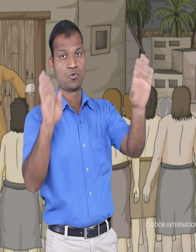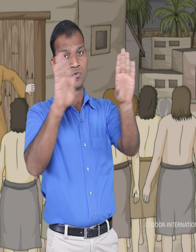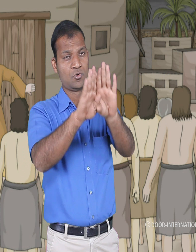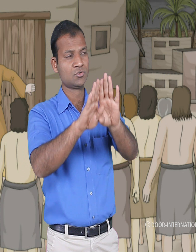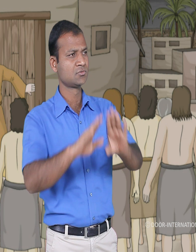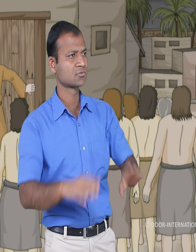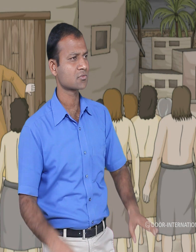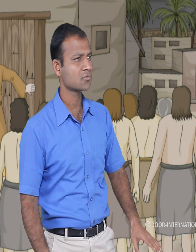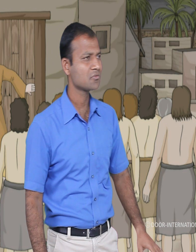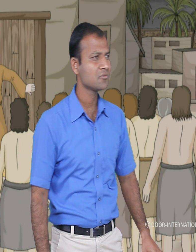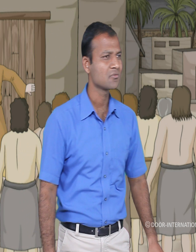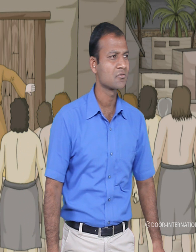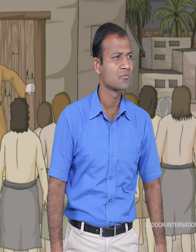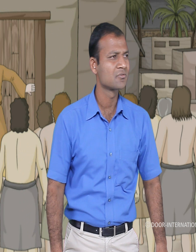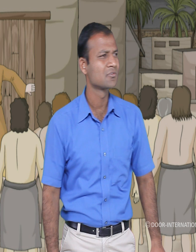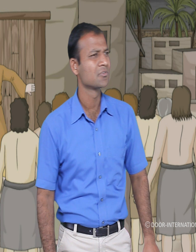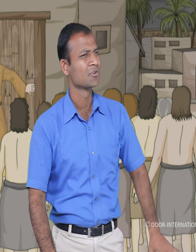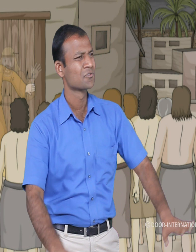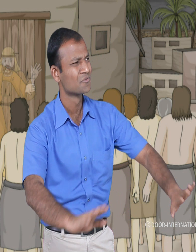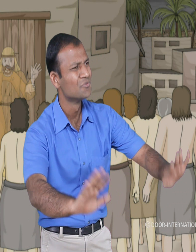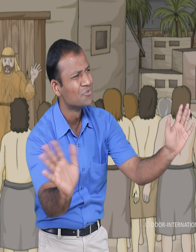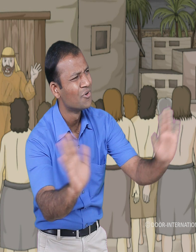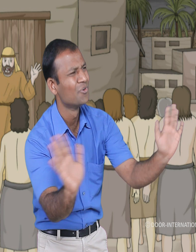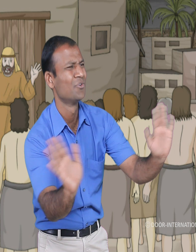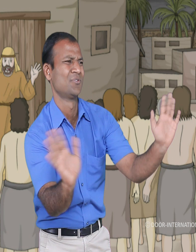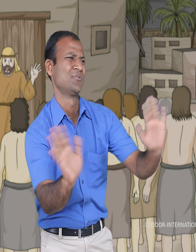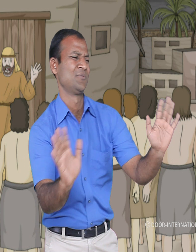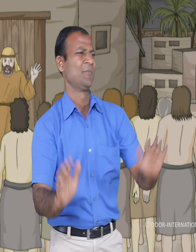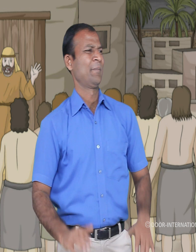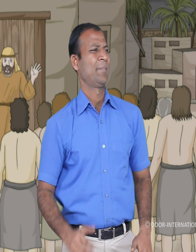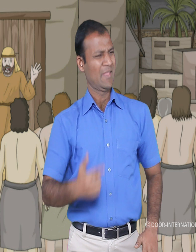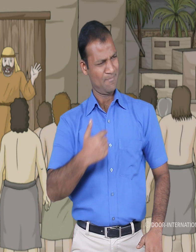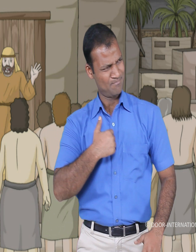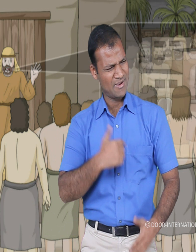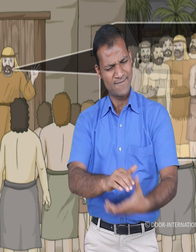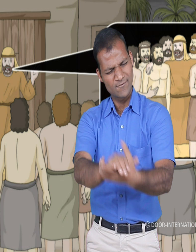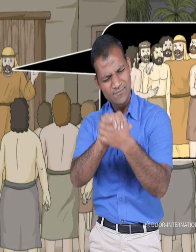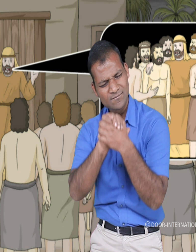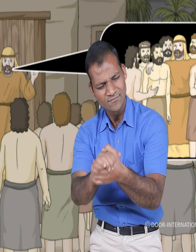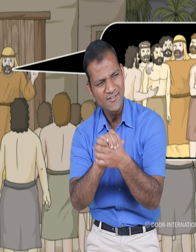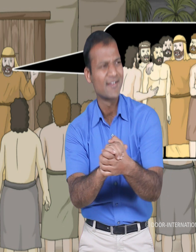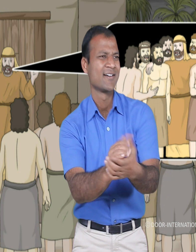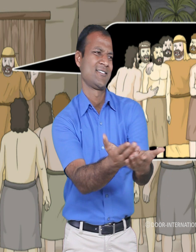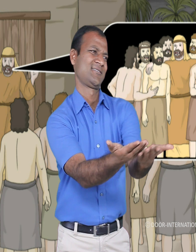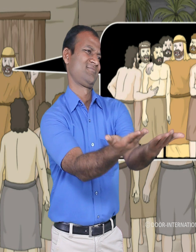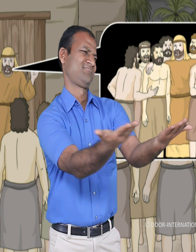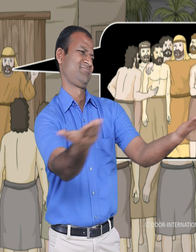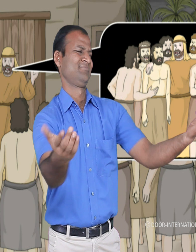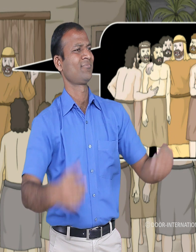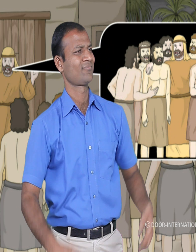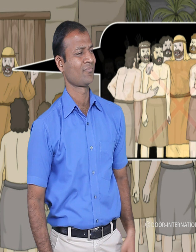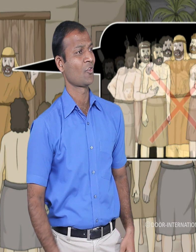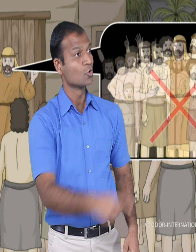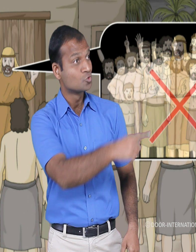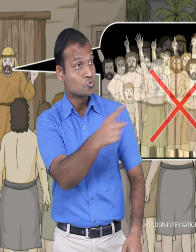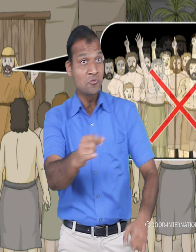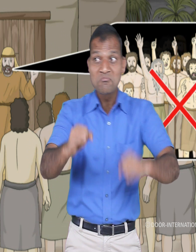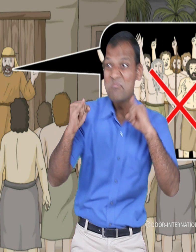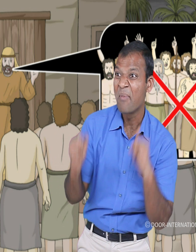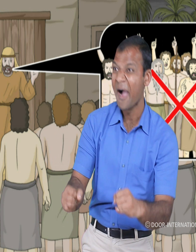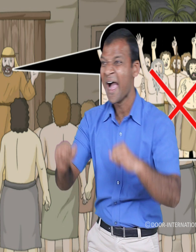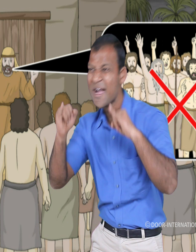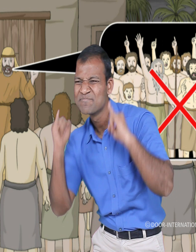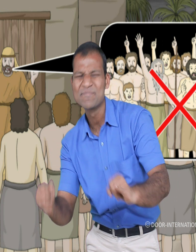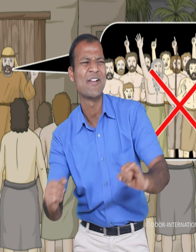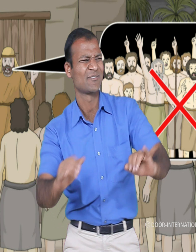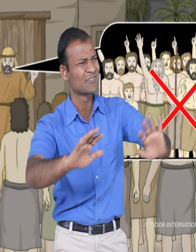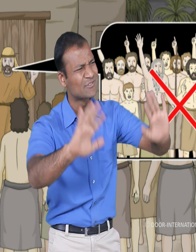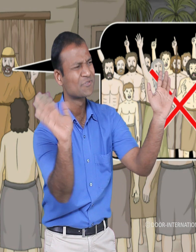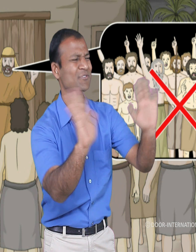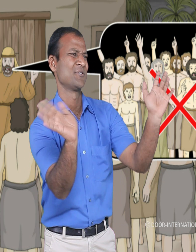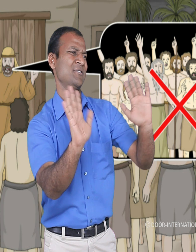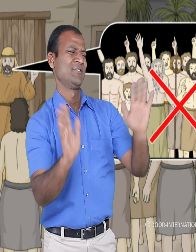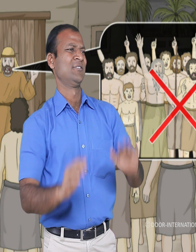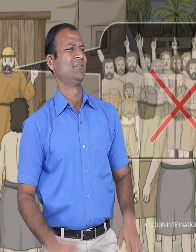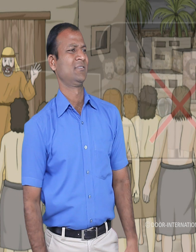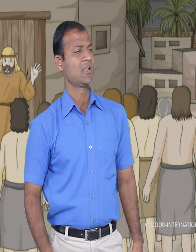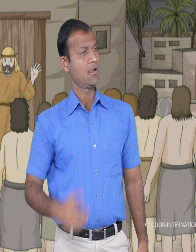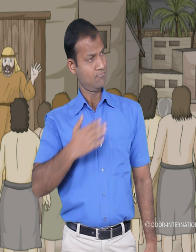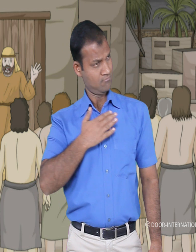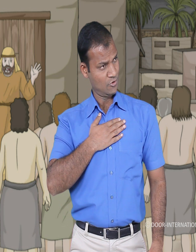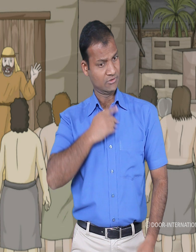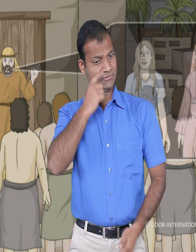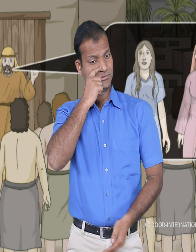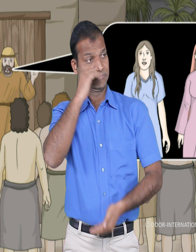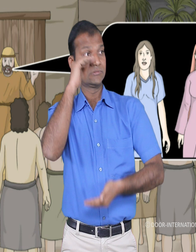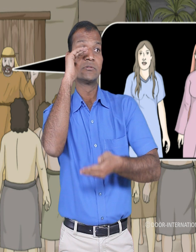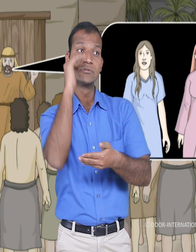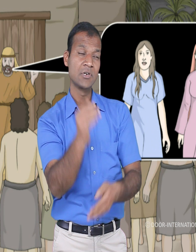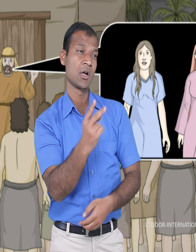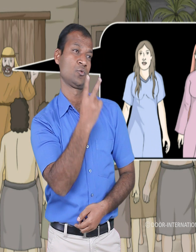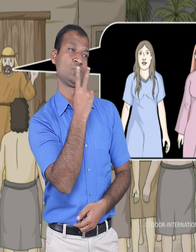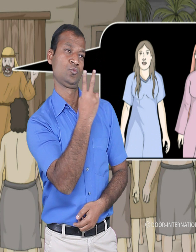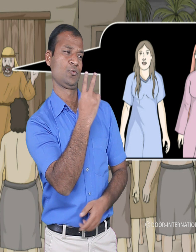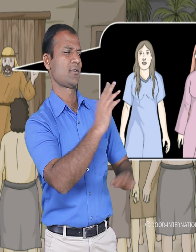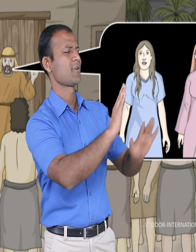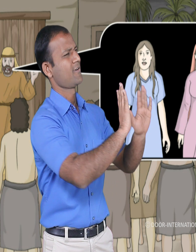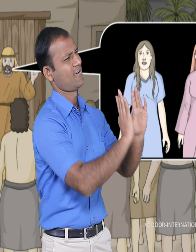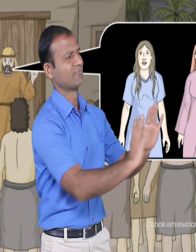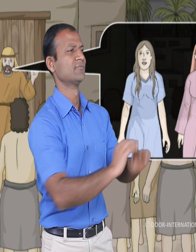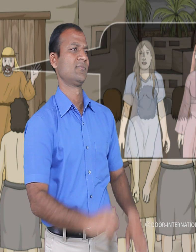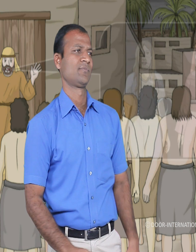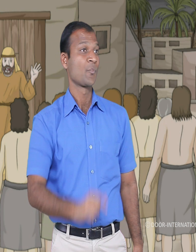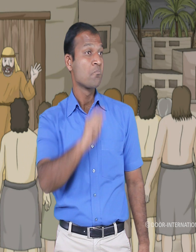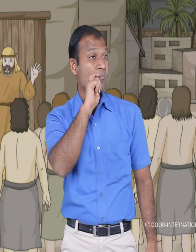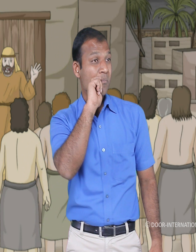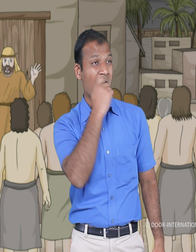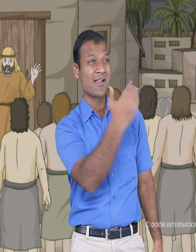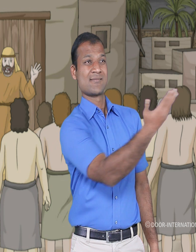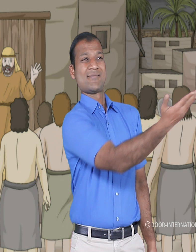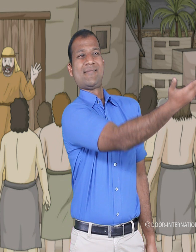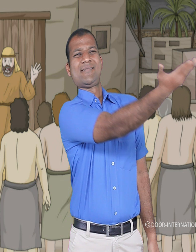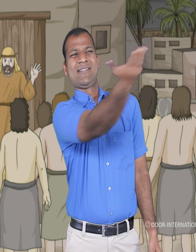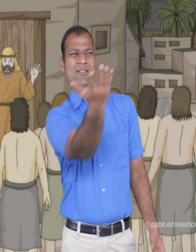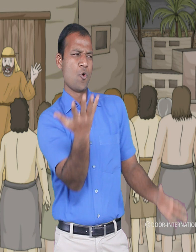“Please, my brothers,” he pleaded, “don’t do such a wicked thing!